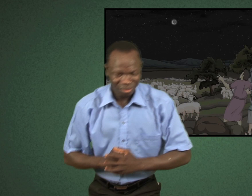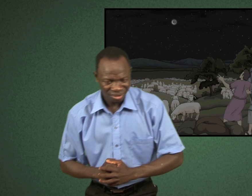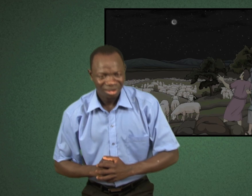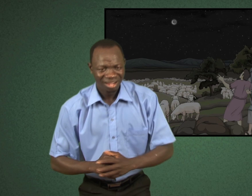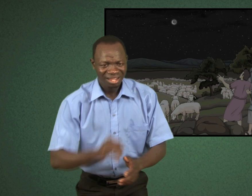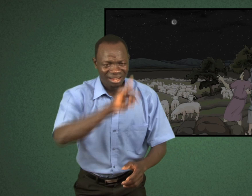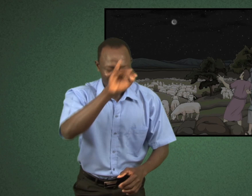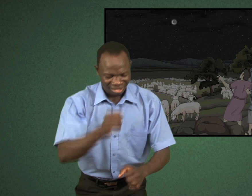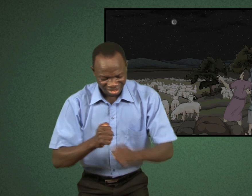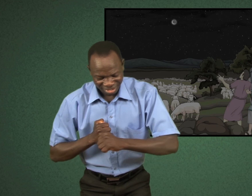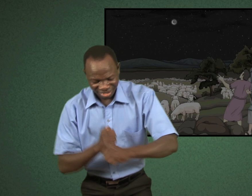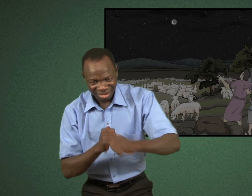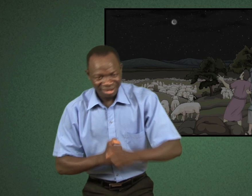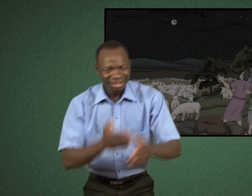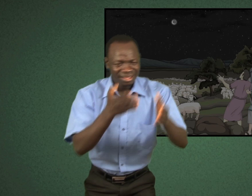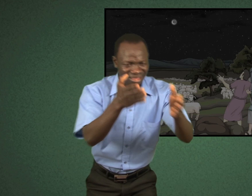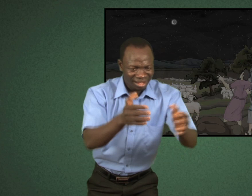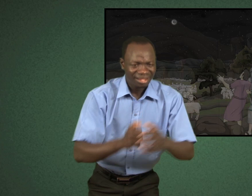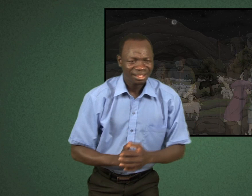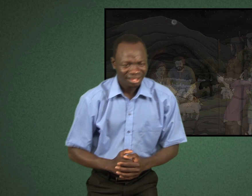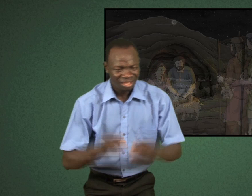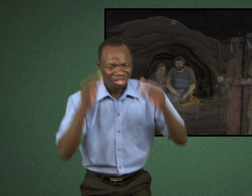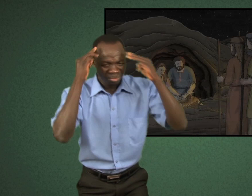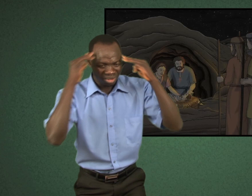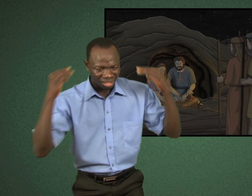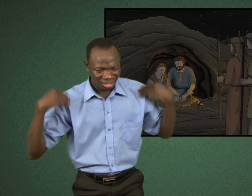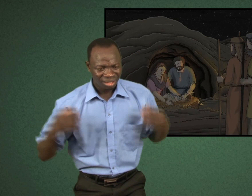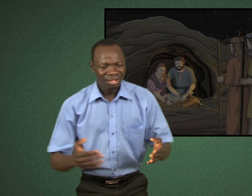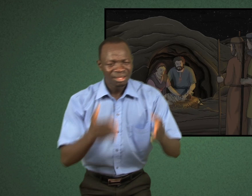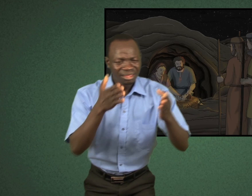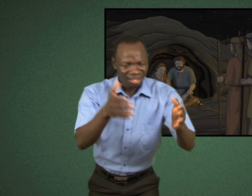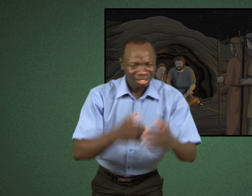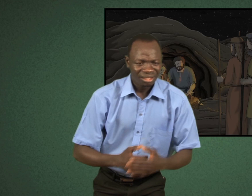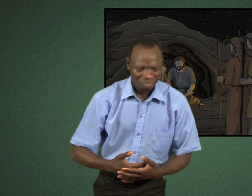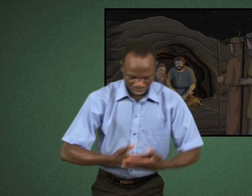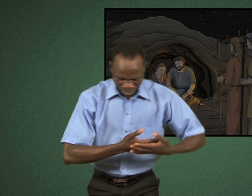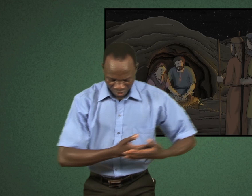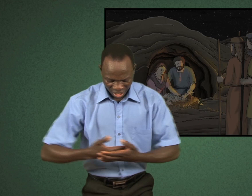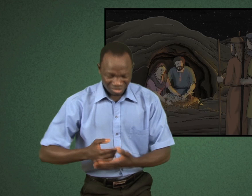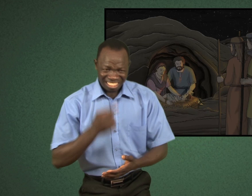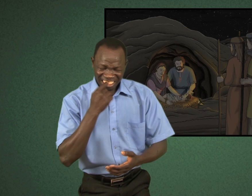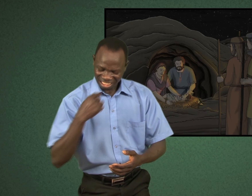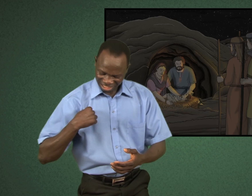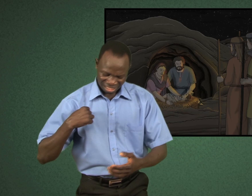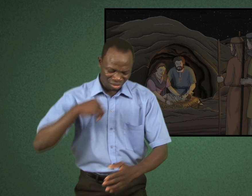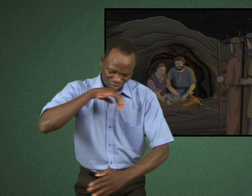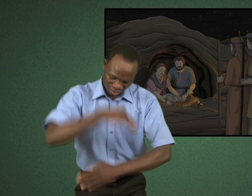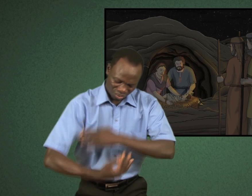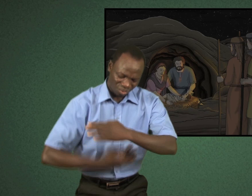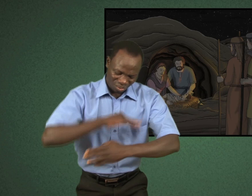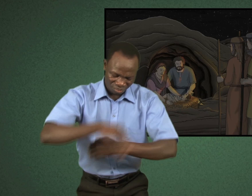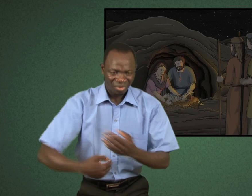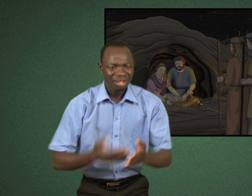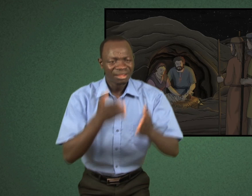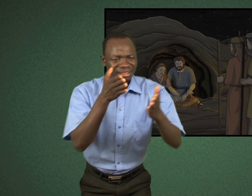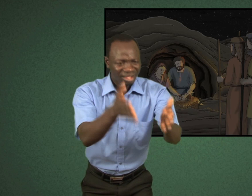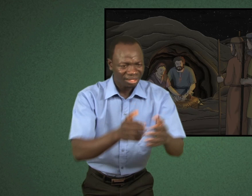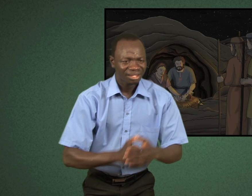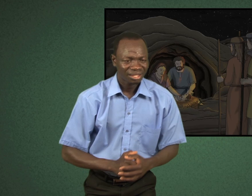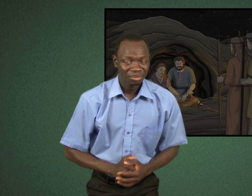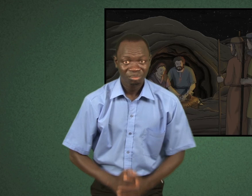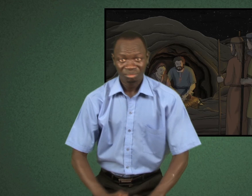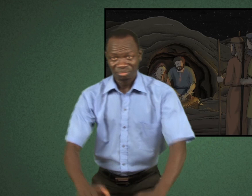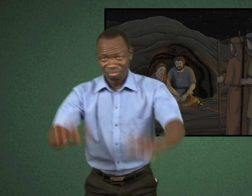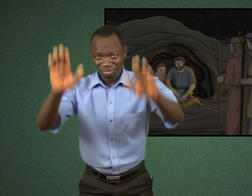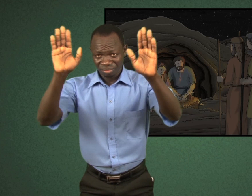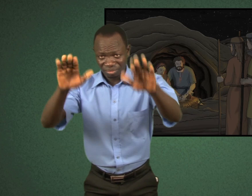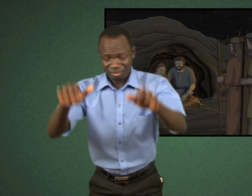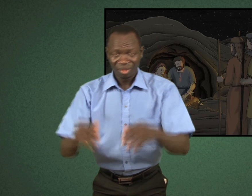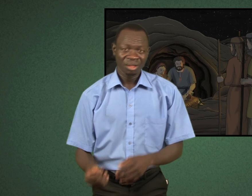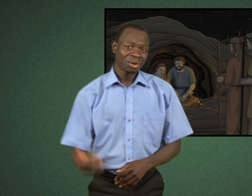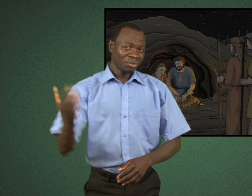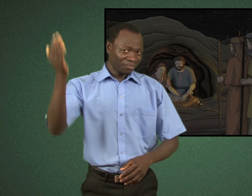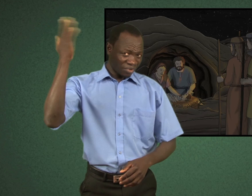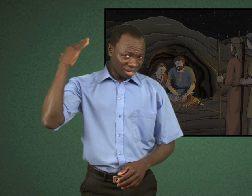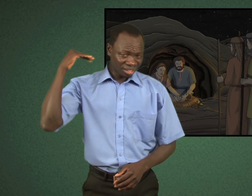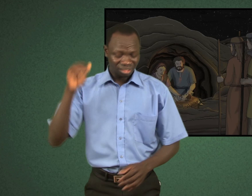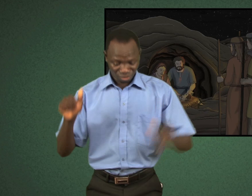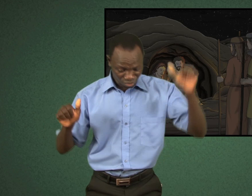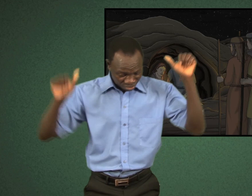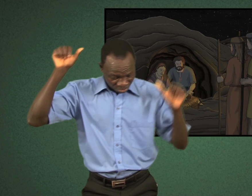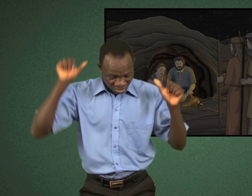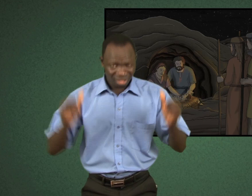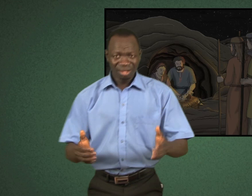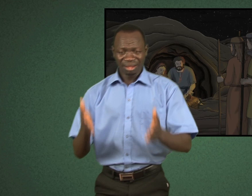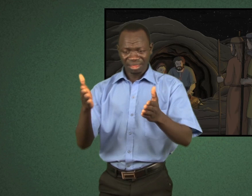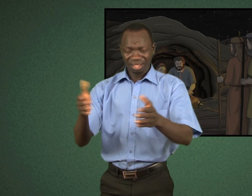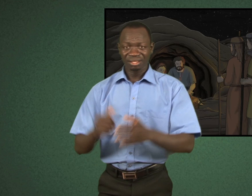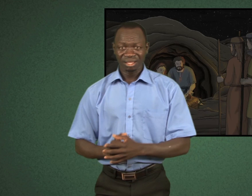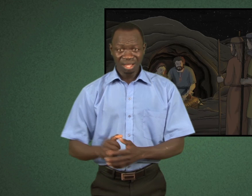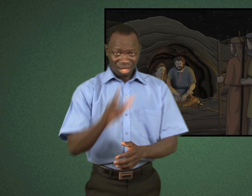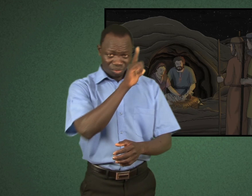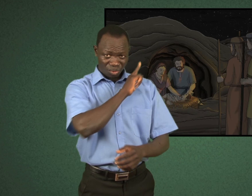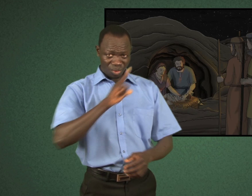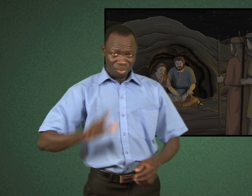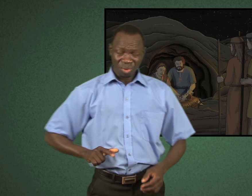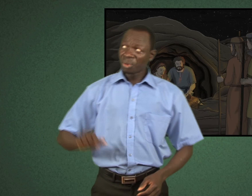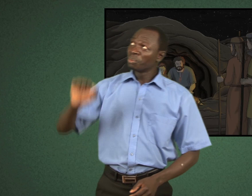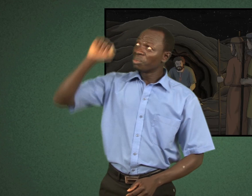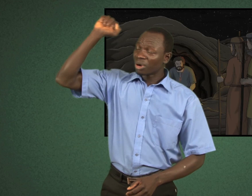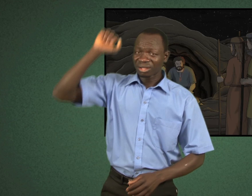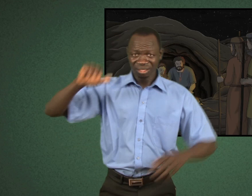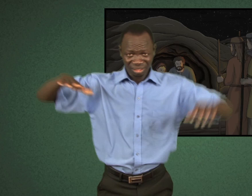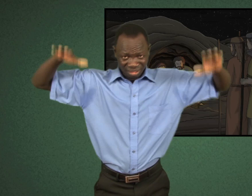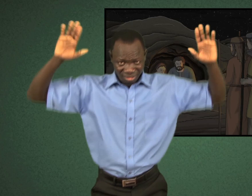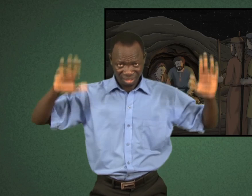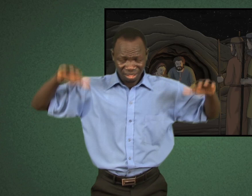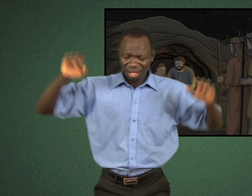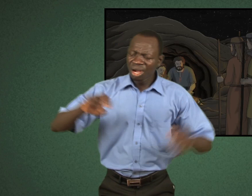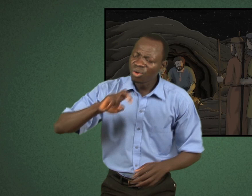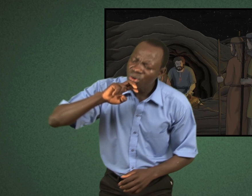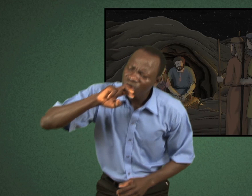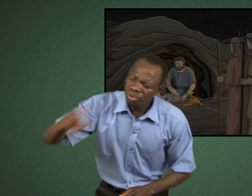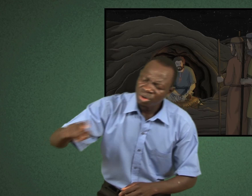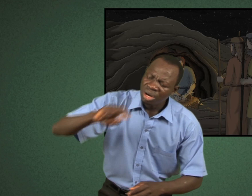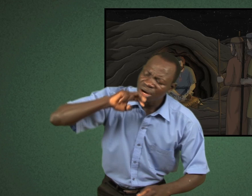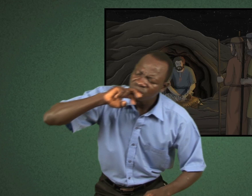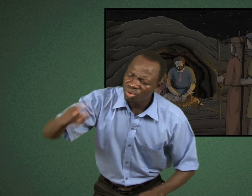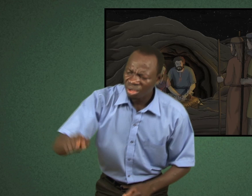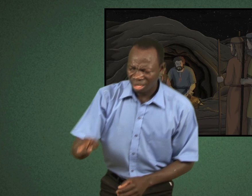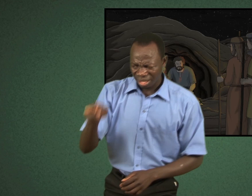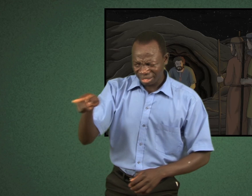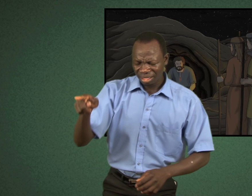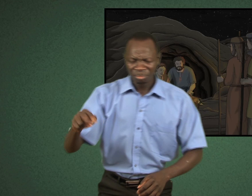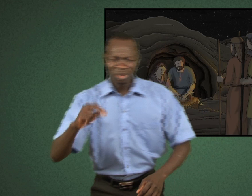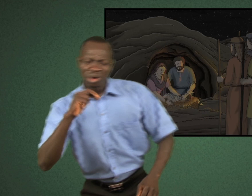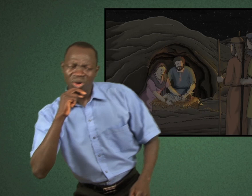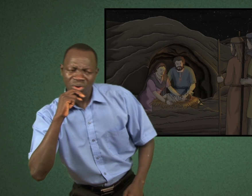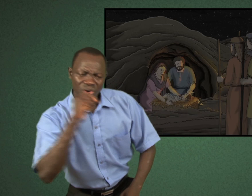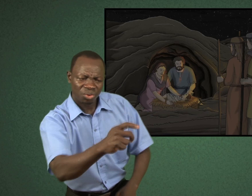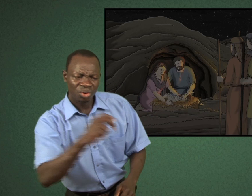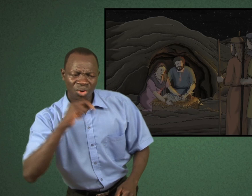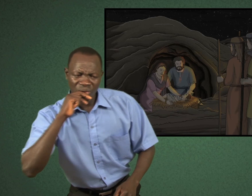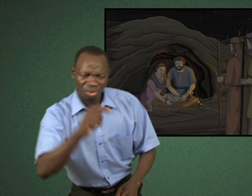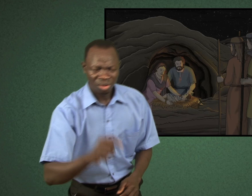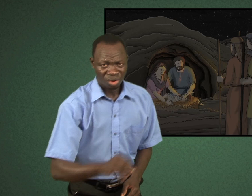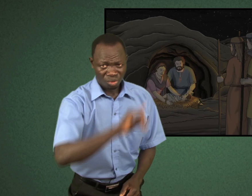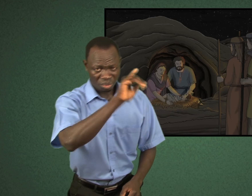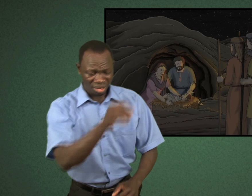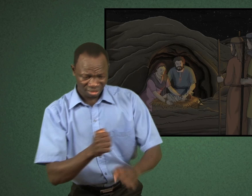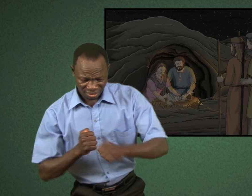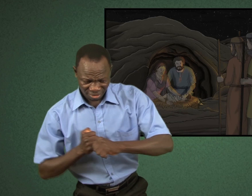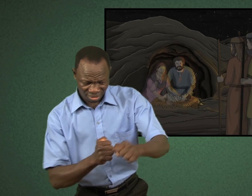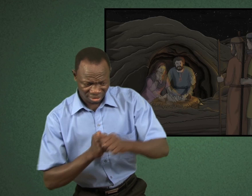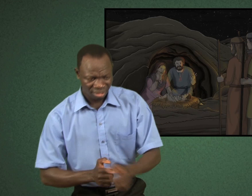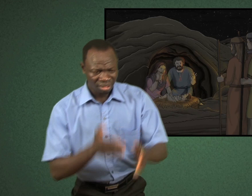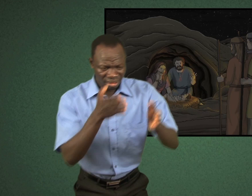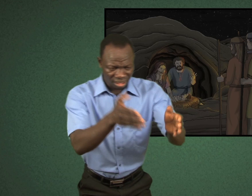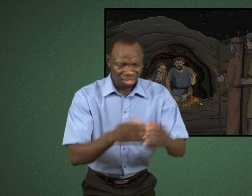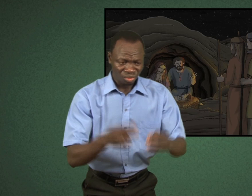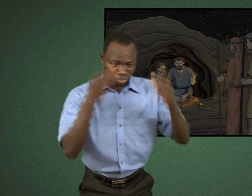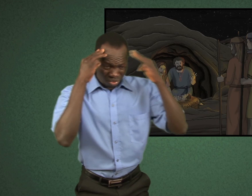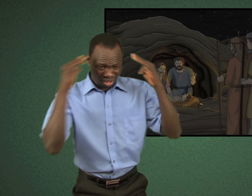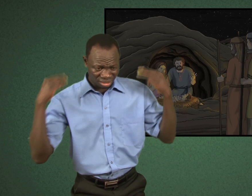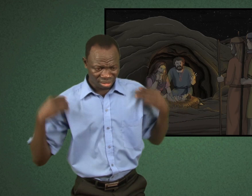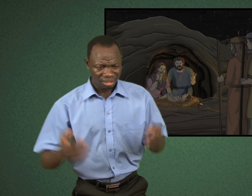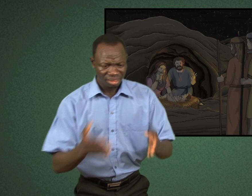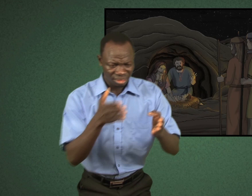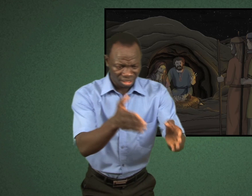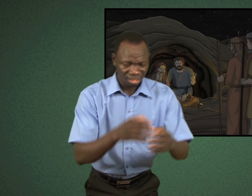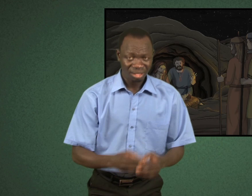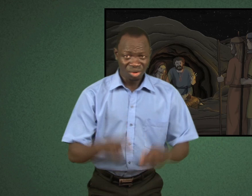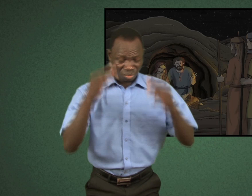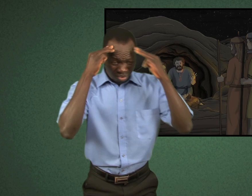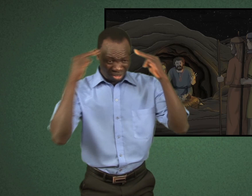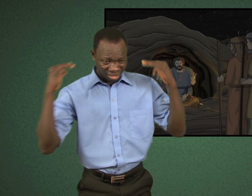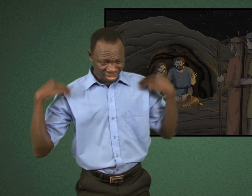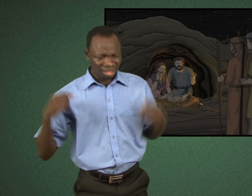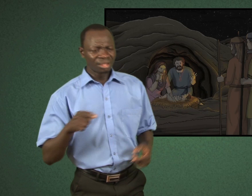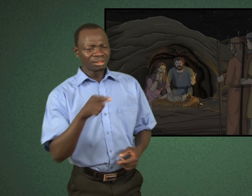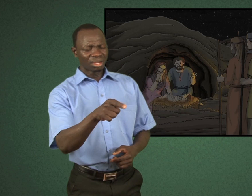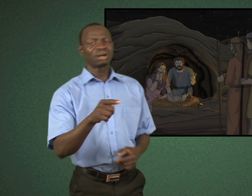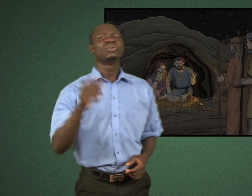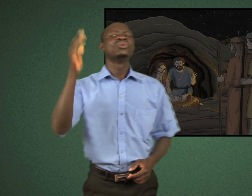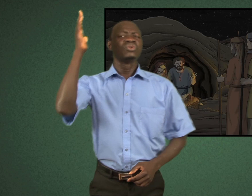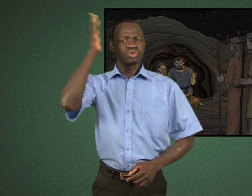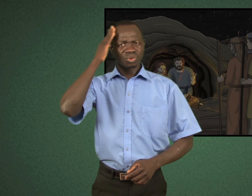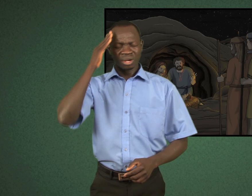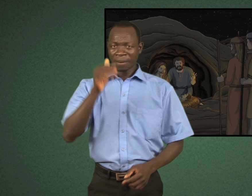So they hurried off and found Mary and Joseph and the Baby, who was lying in the manger. After they had seen the Child, they spread the message they had received about Him.